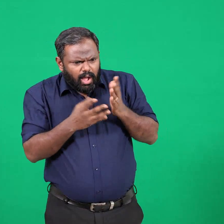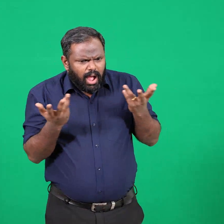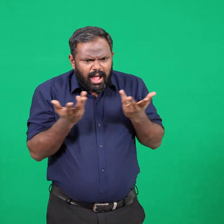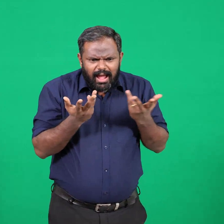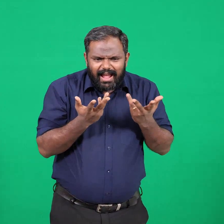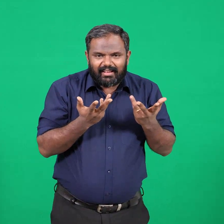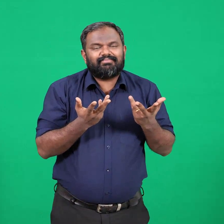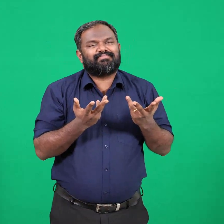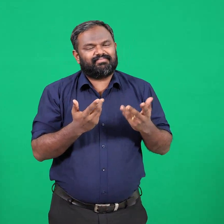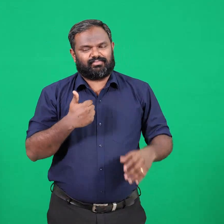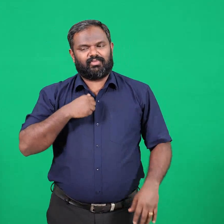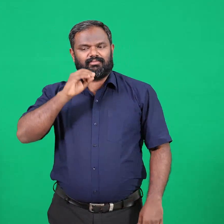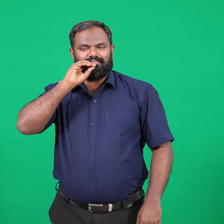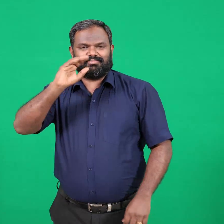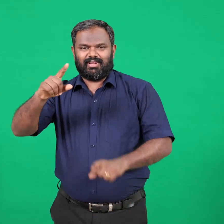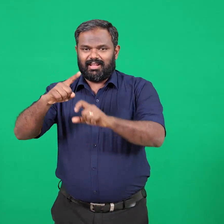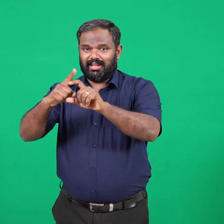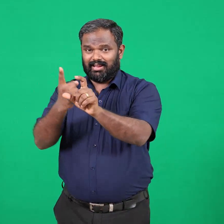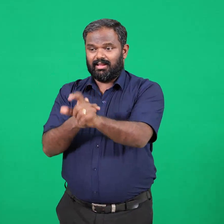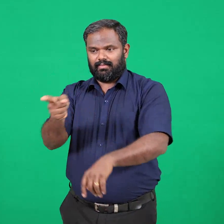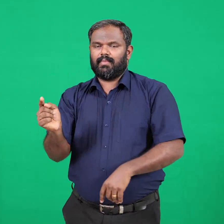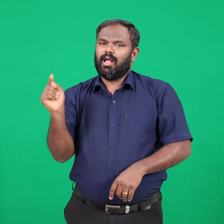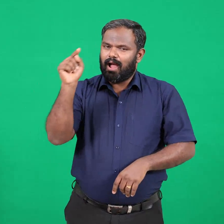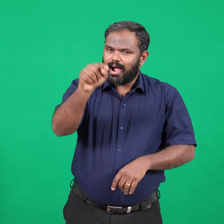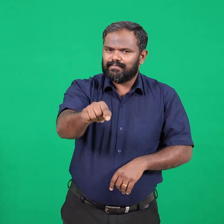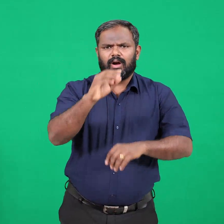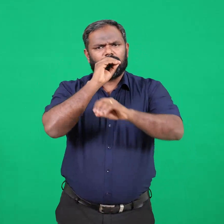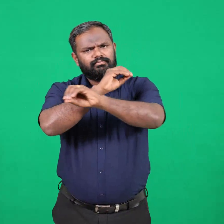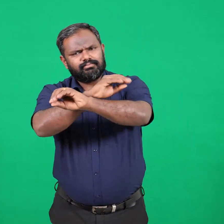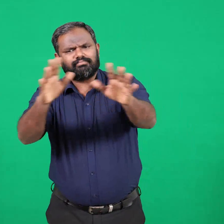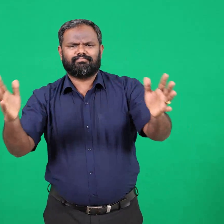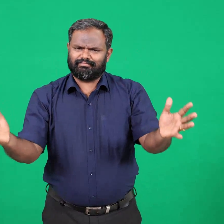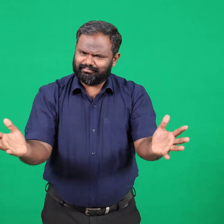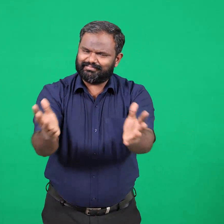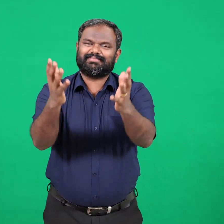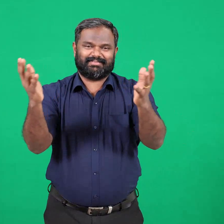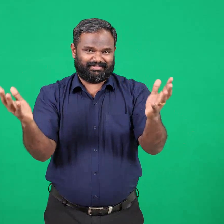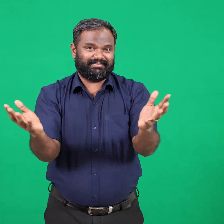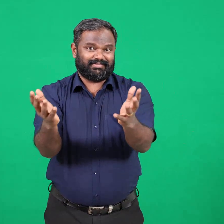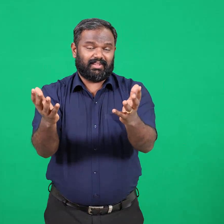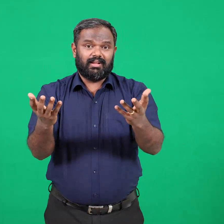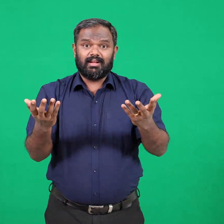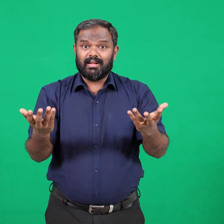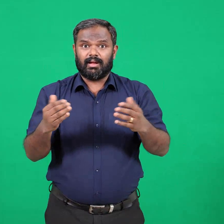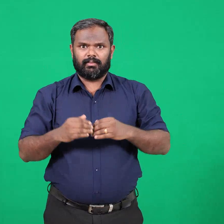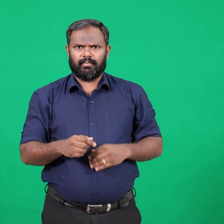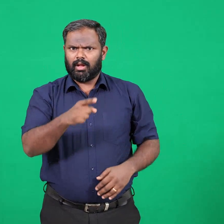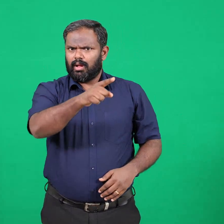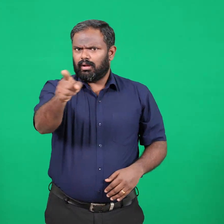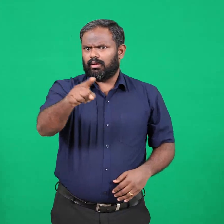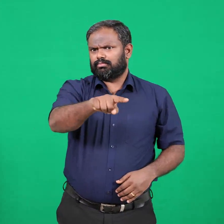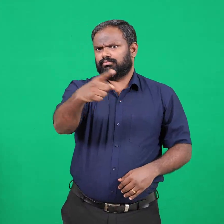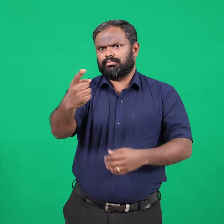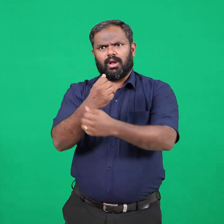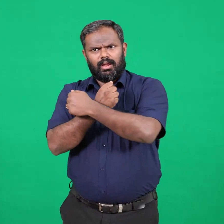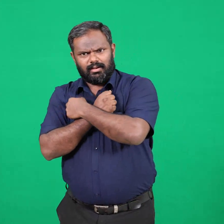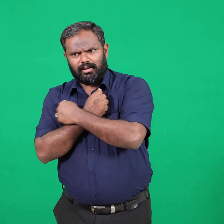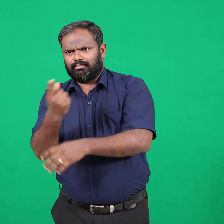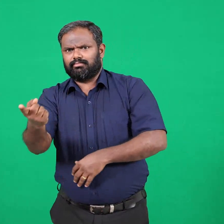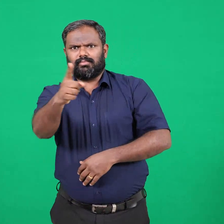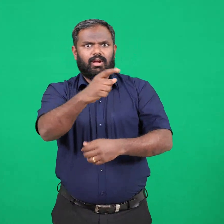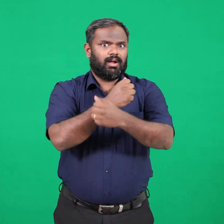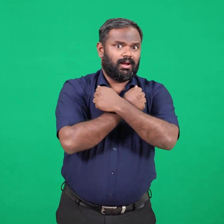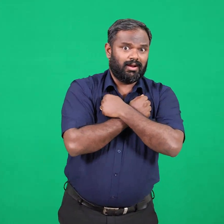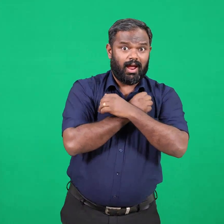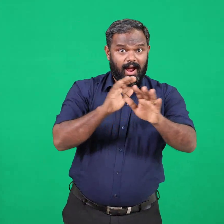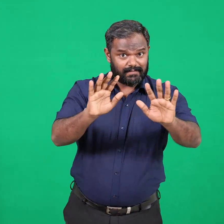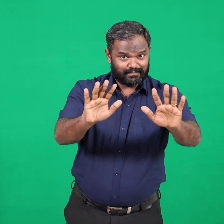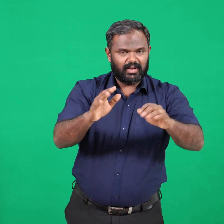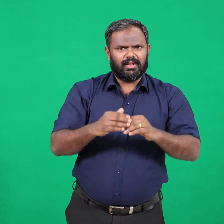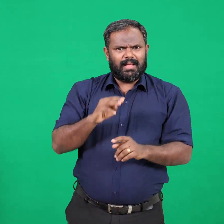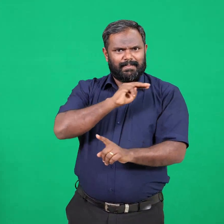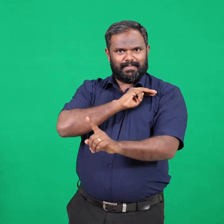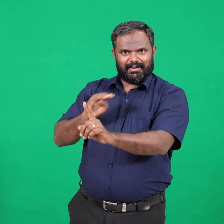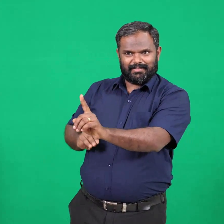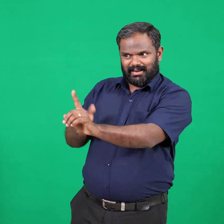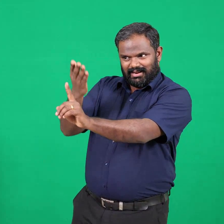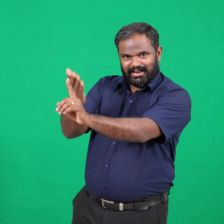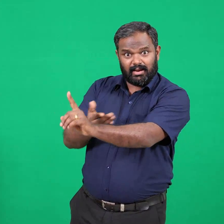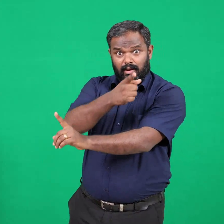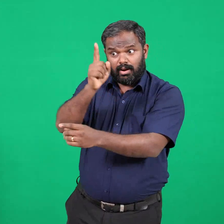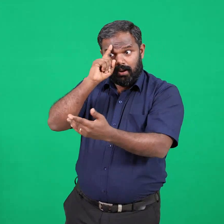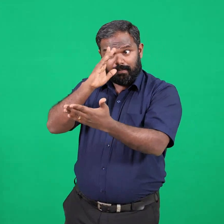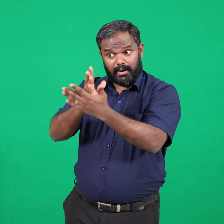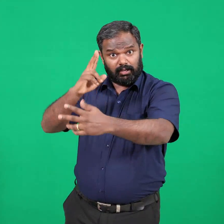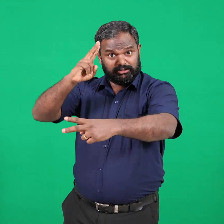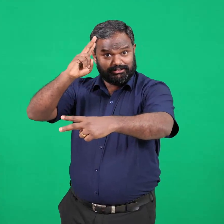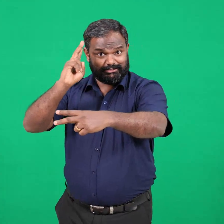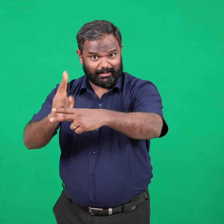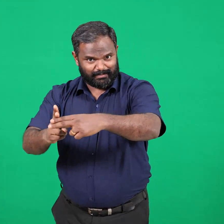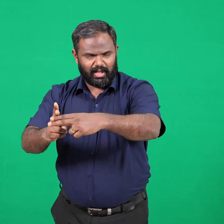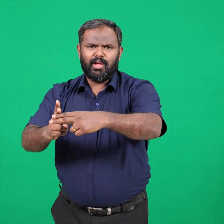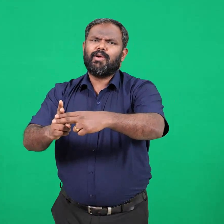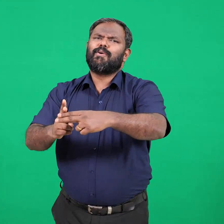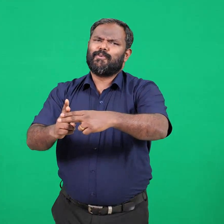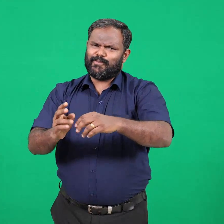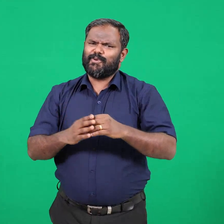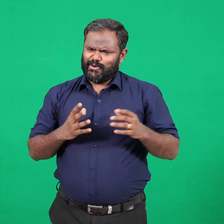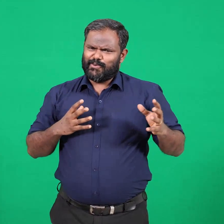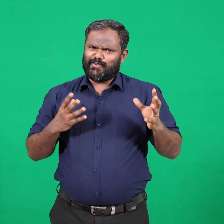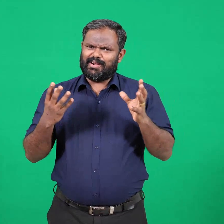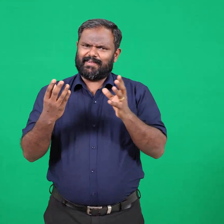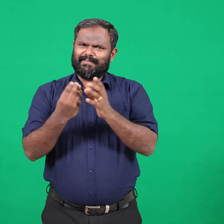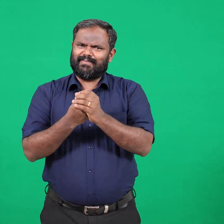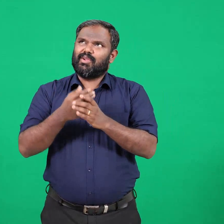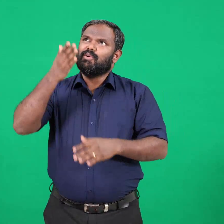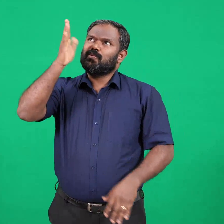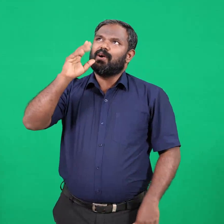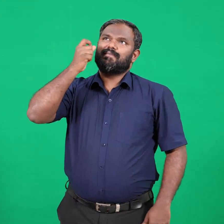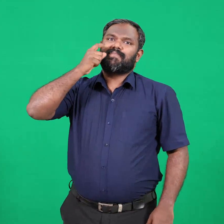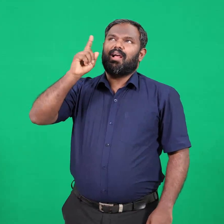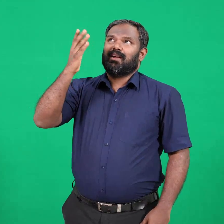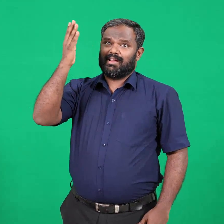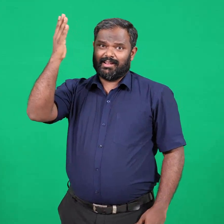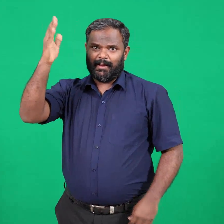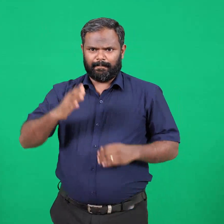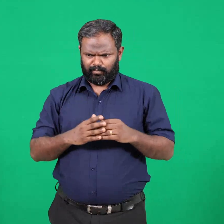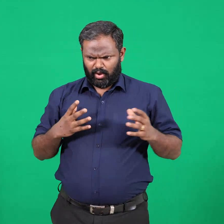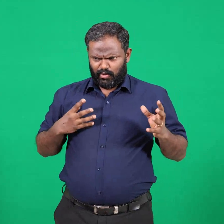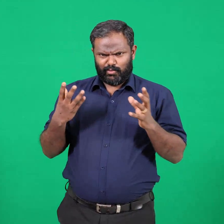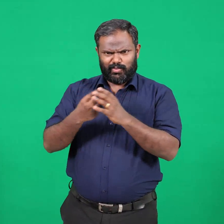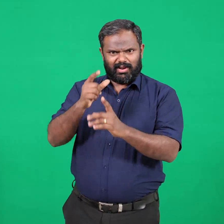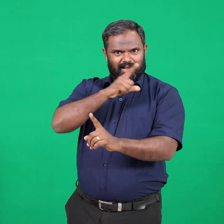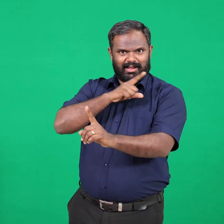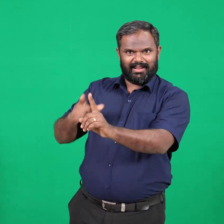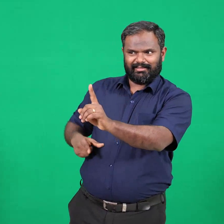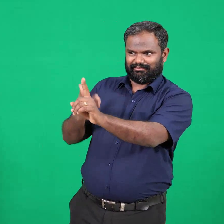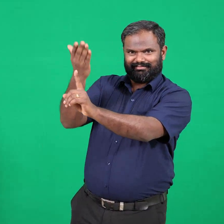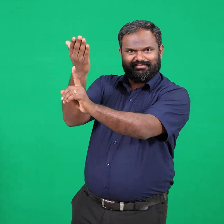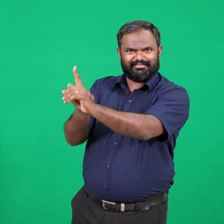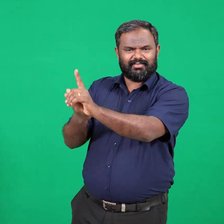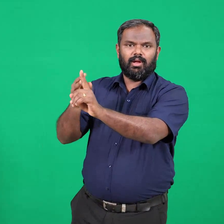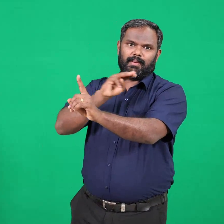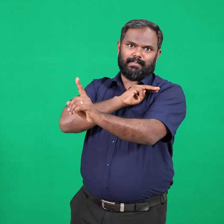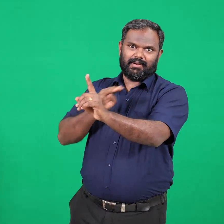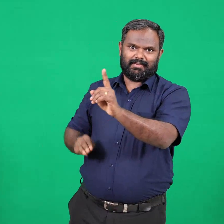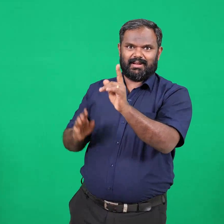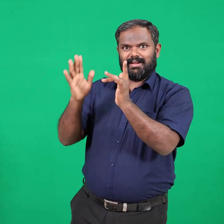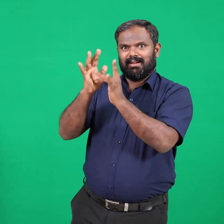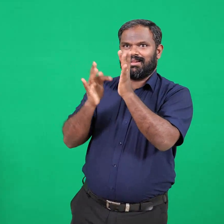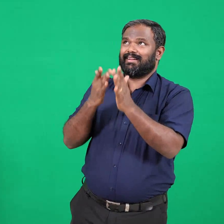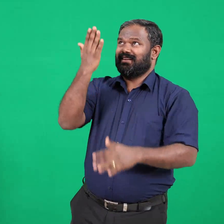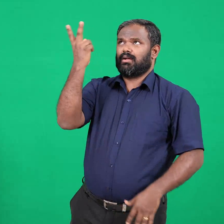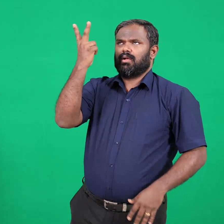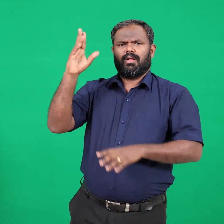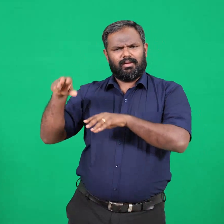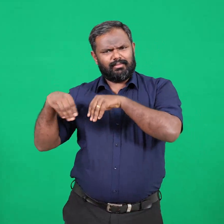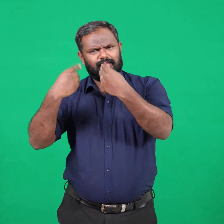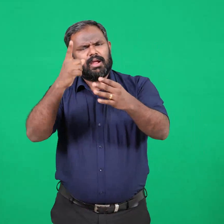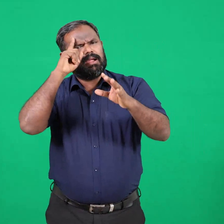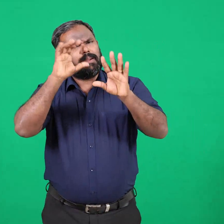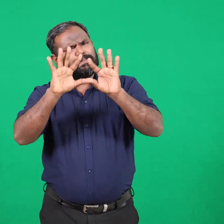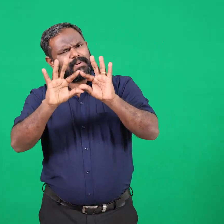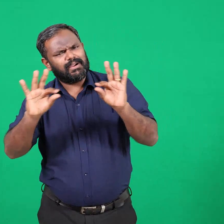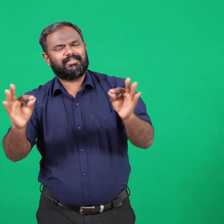I have sent him to you for this very purpose, that you may know about us, and that he may encourage your hearts.